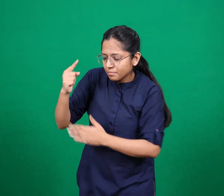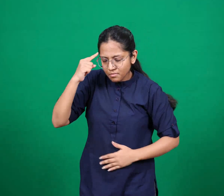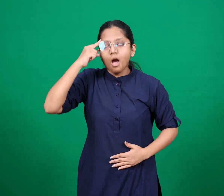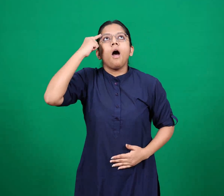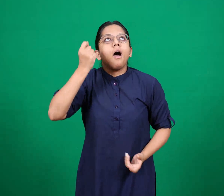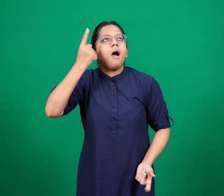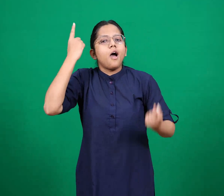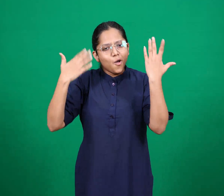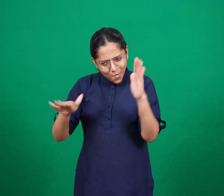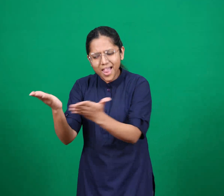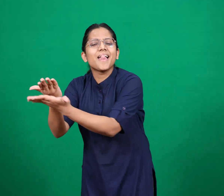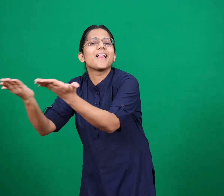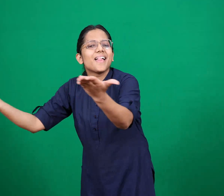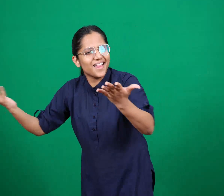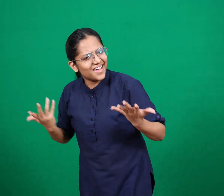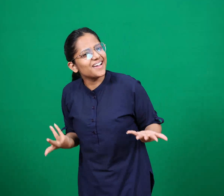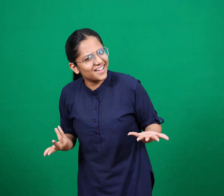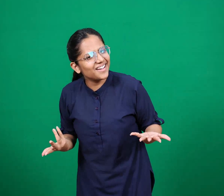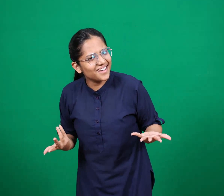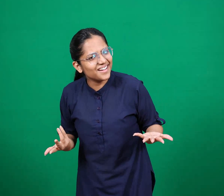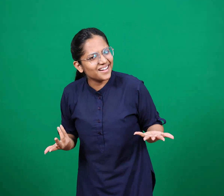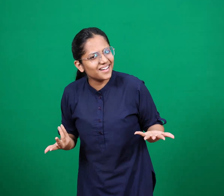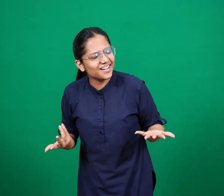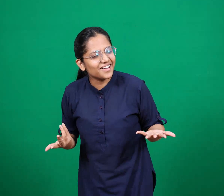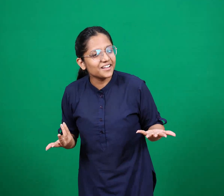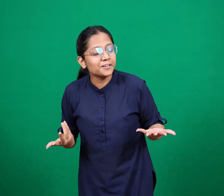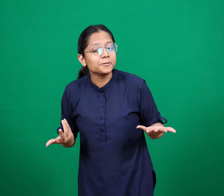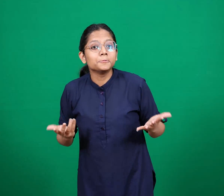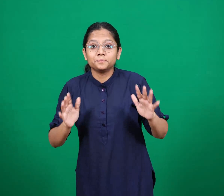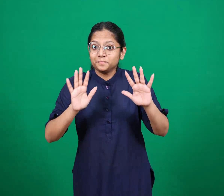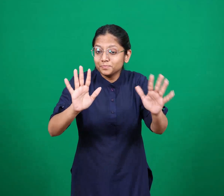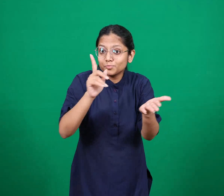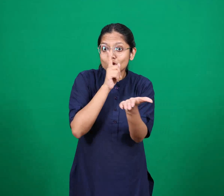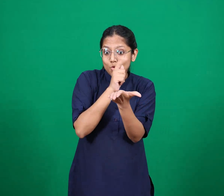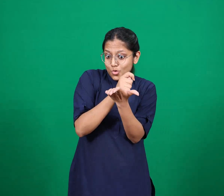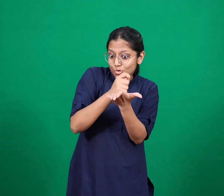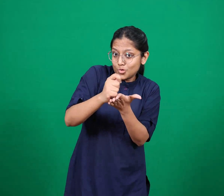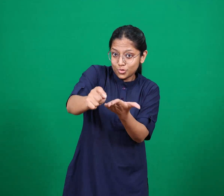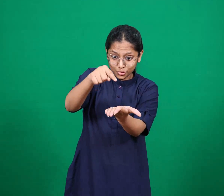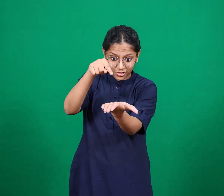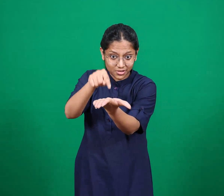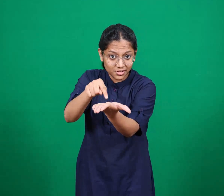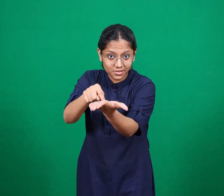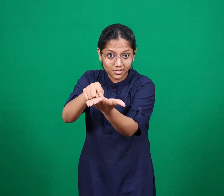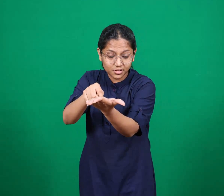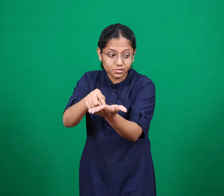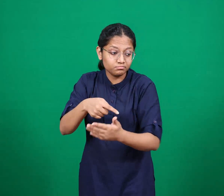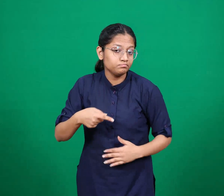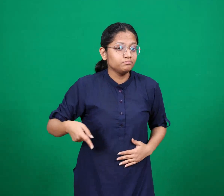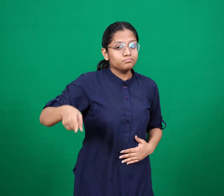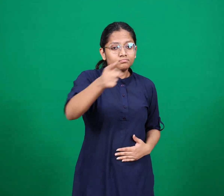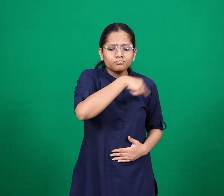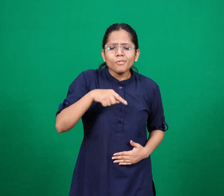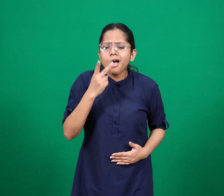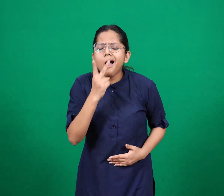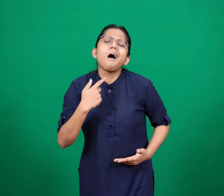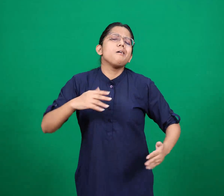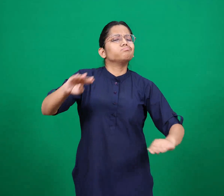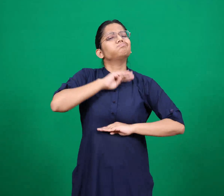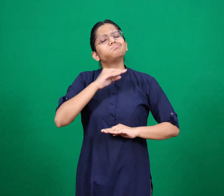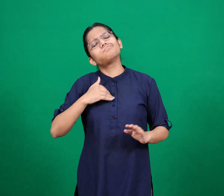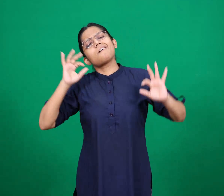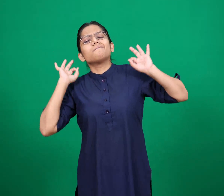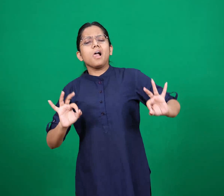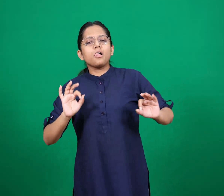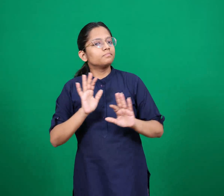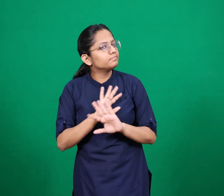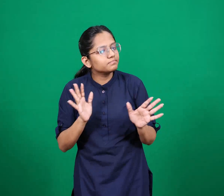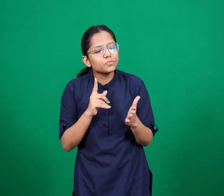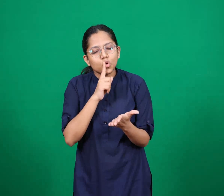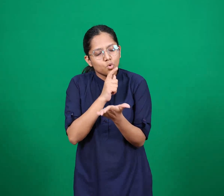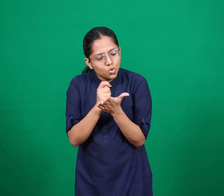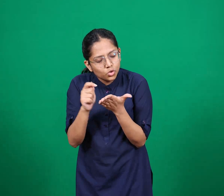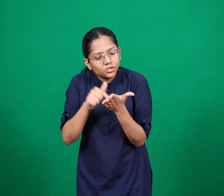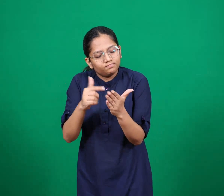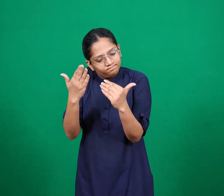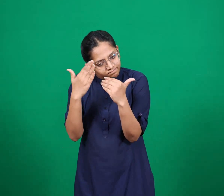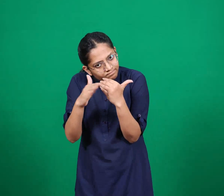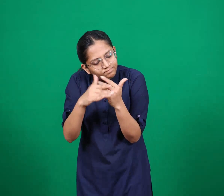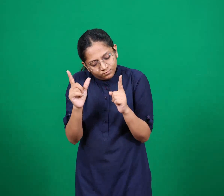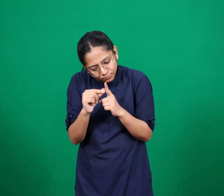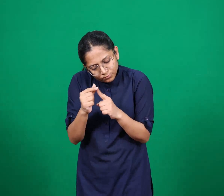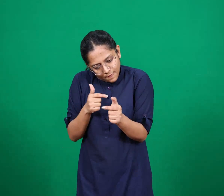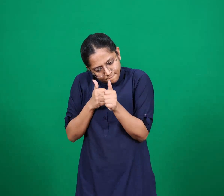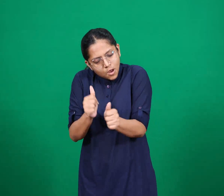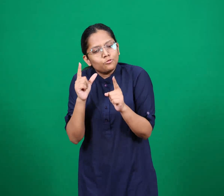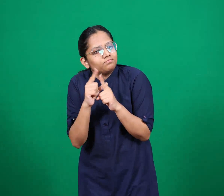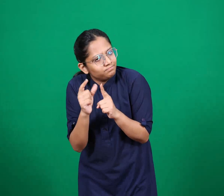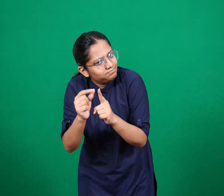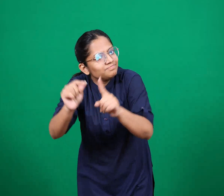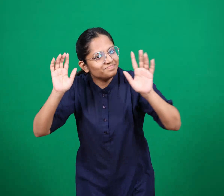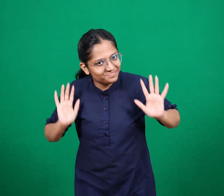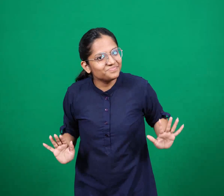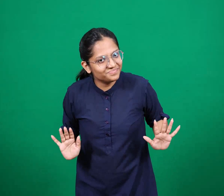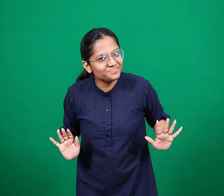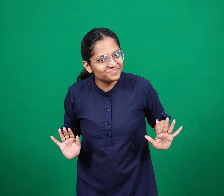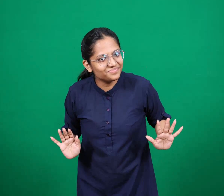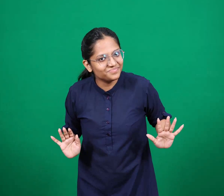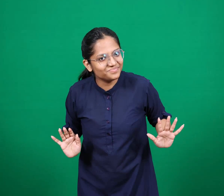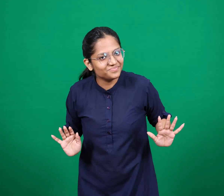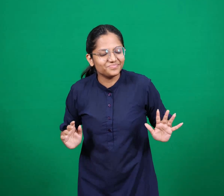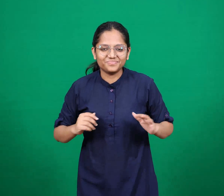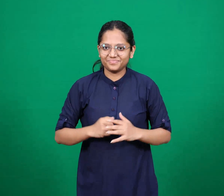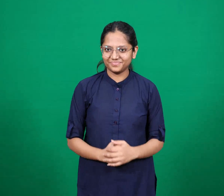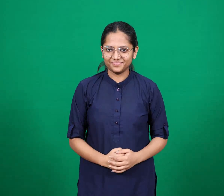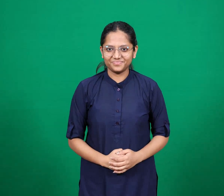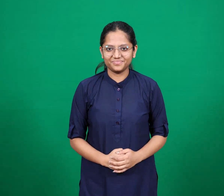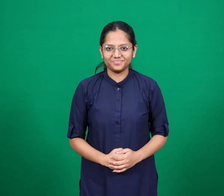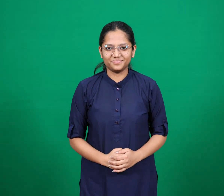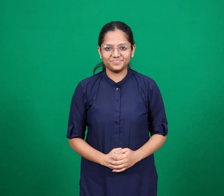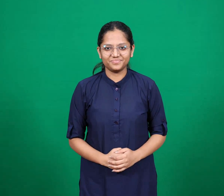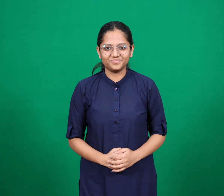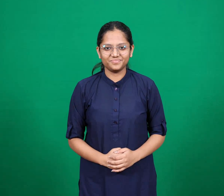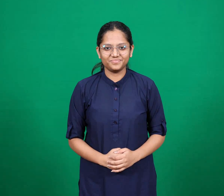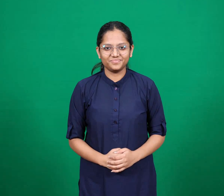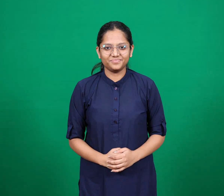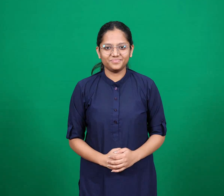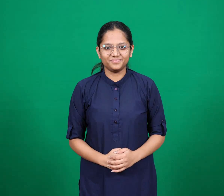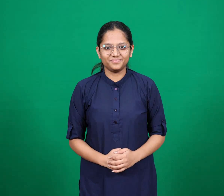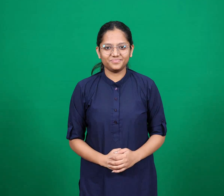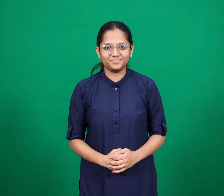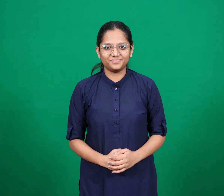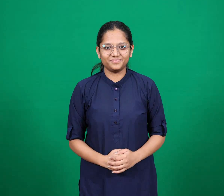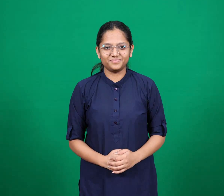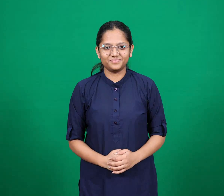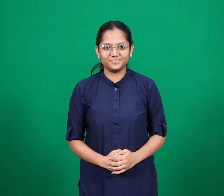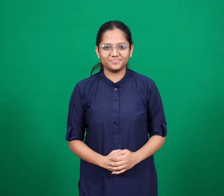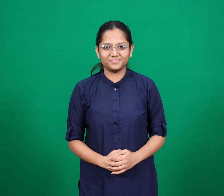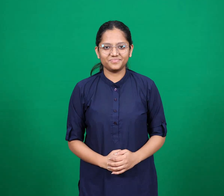Nevertheless, we must live up to what we have already attained.